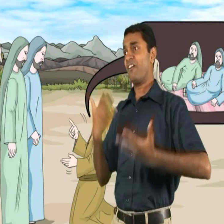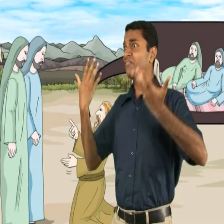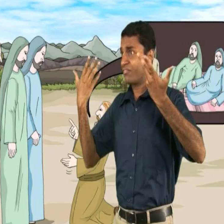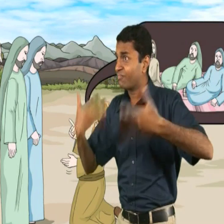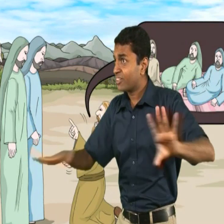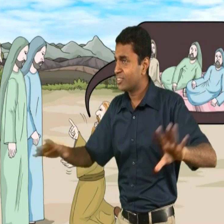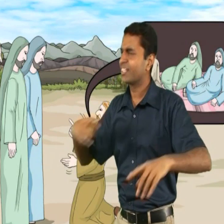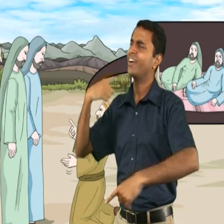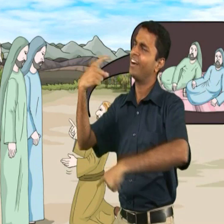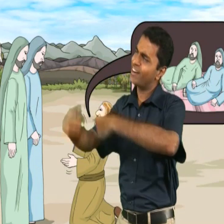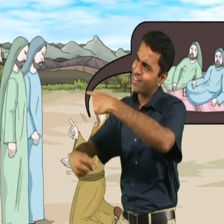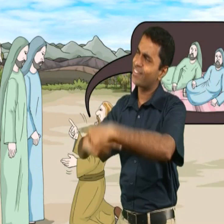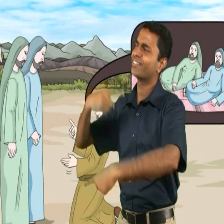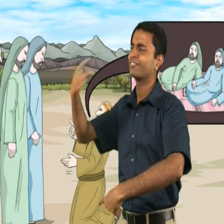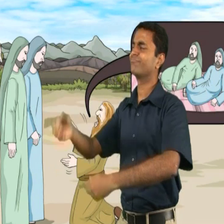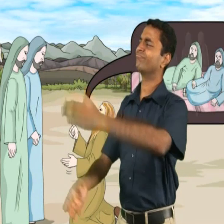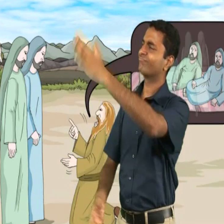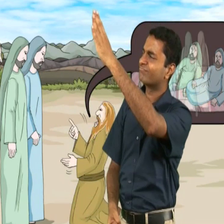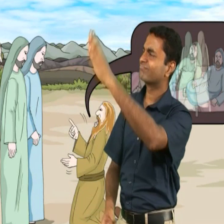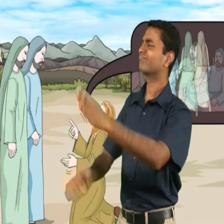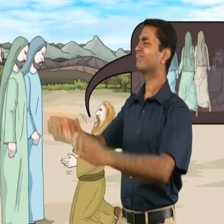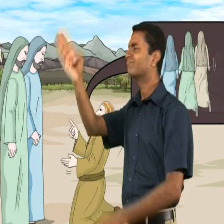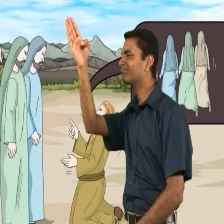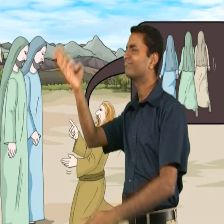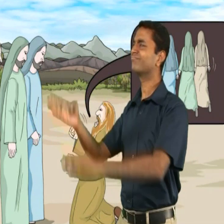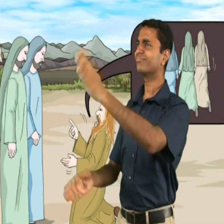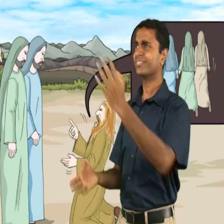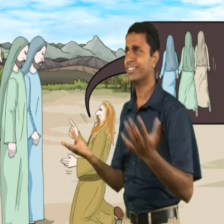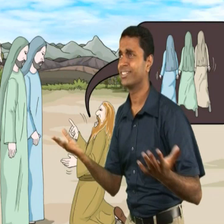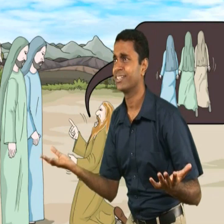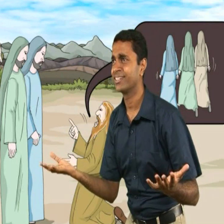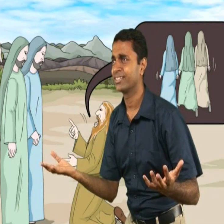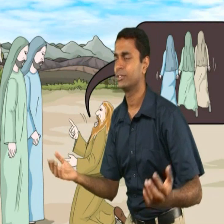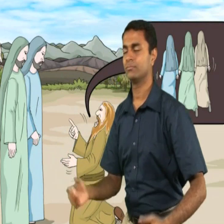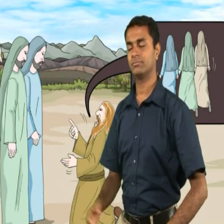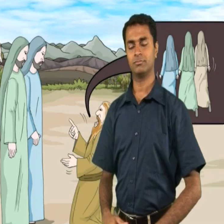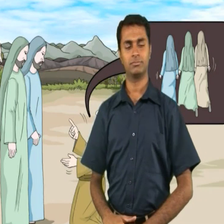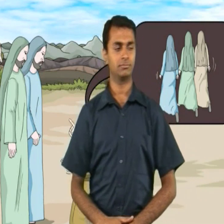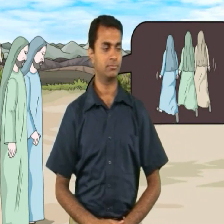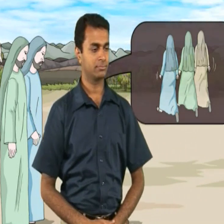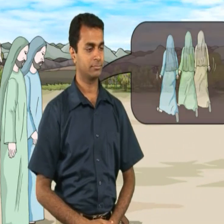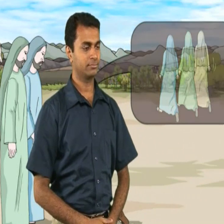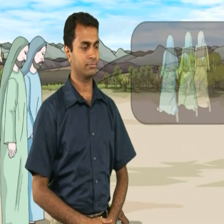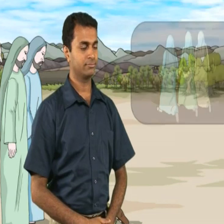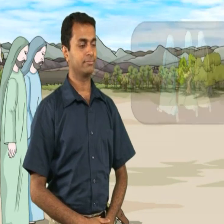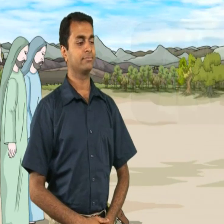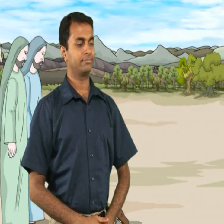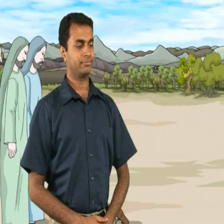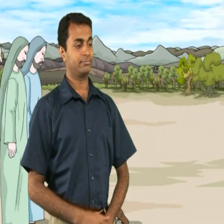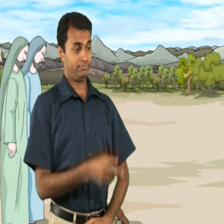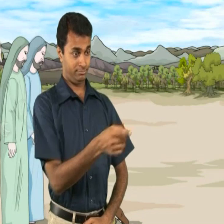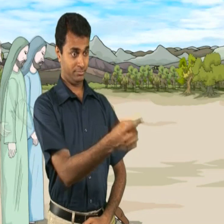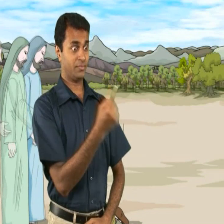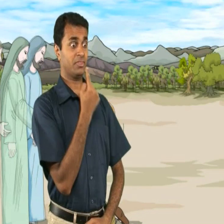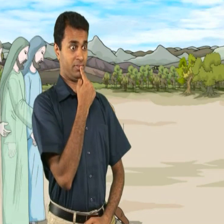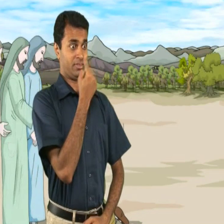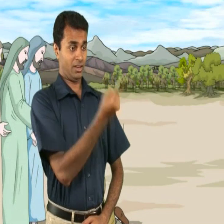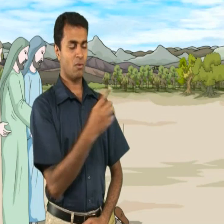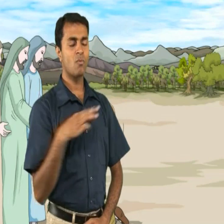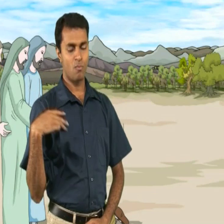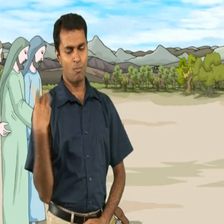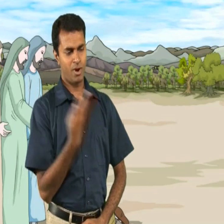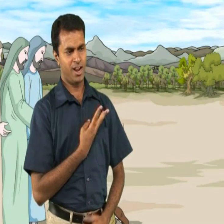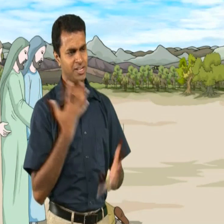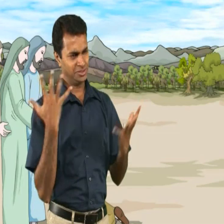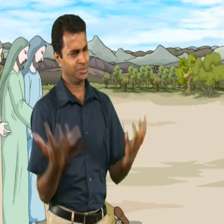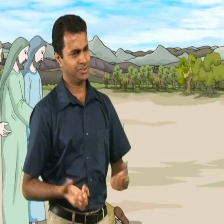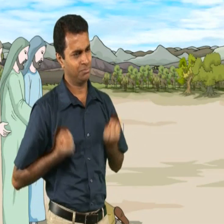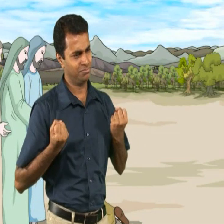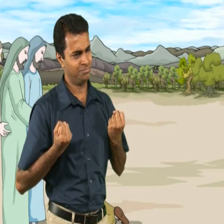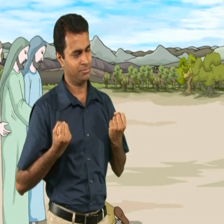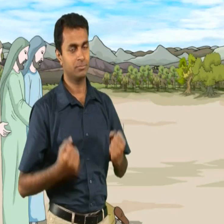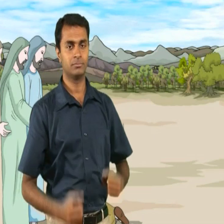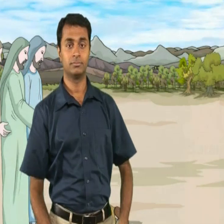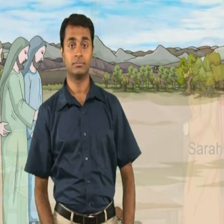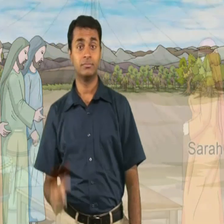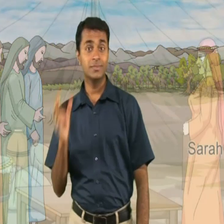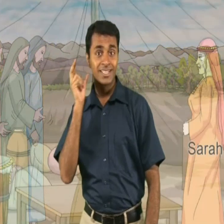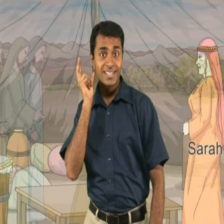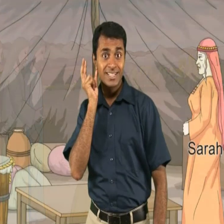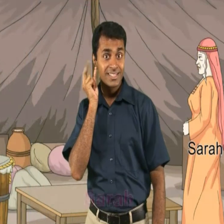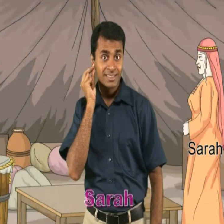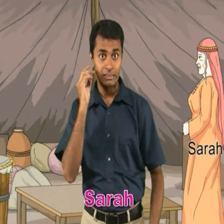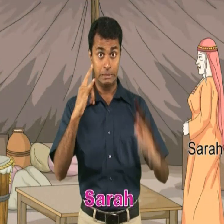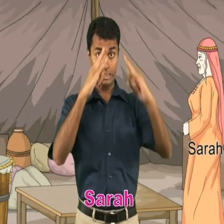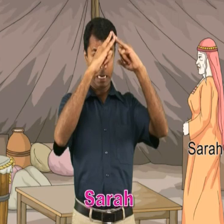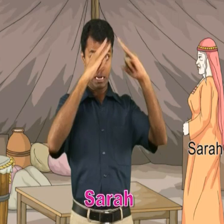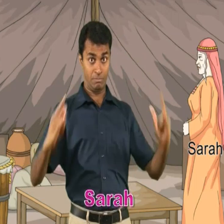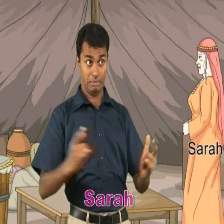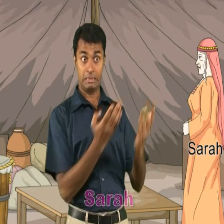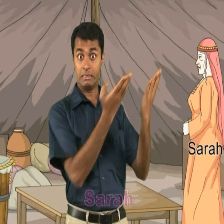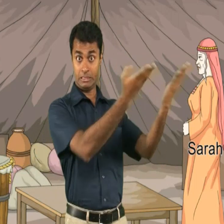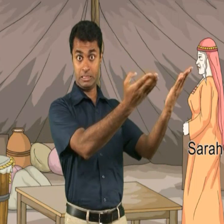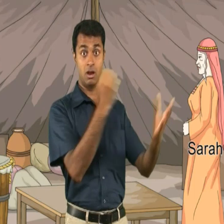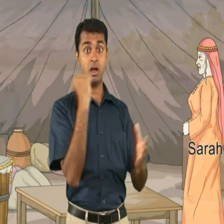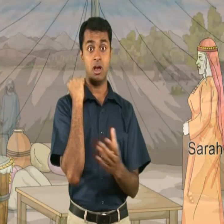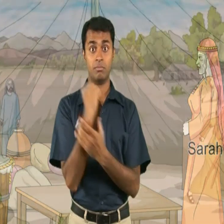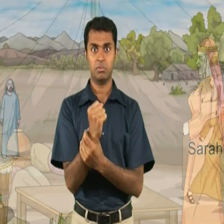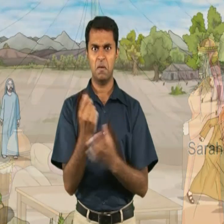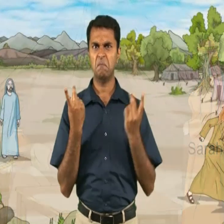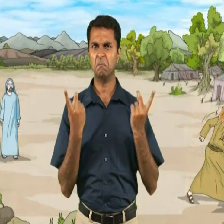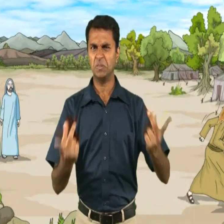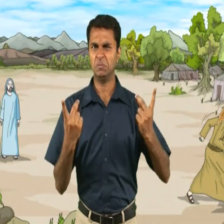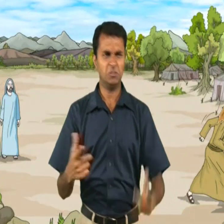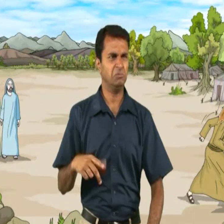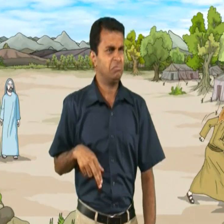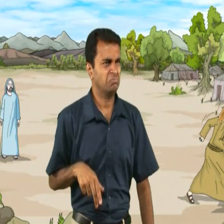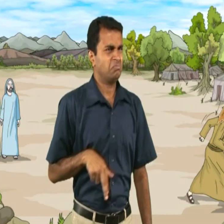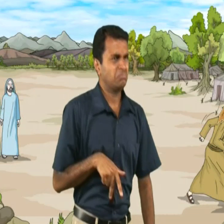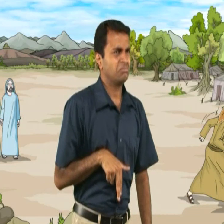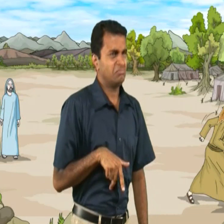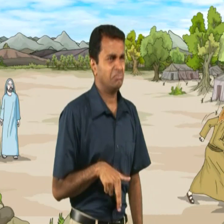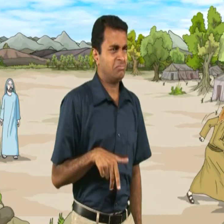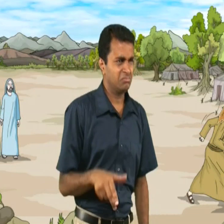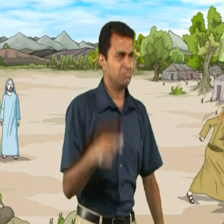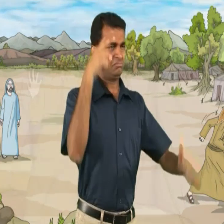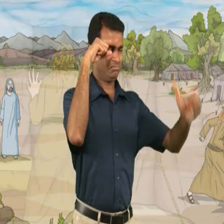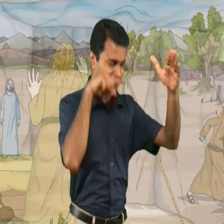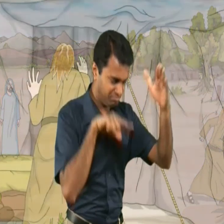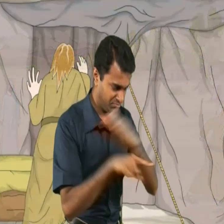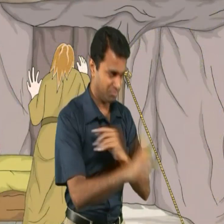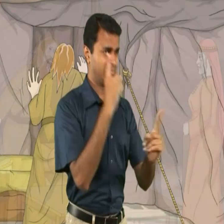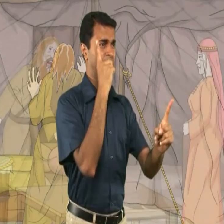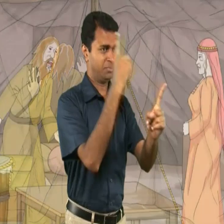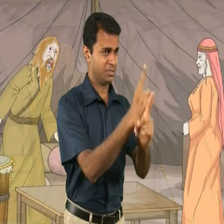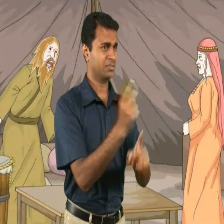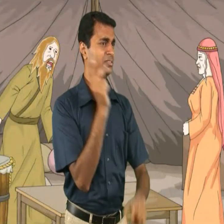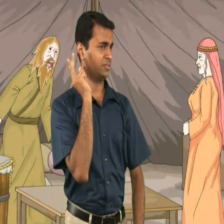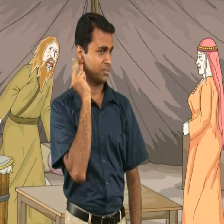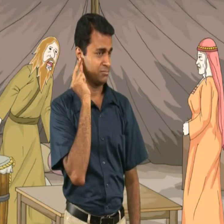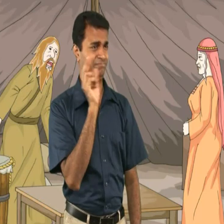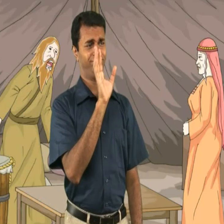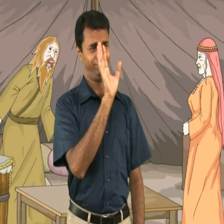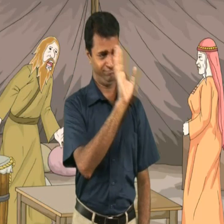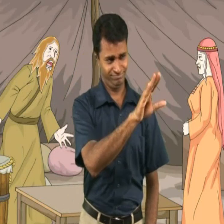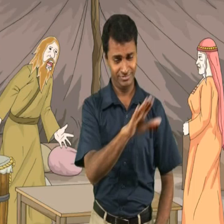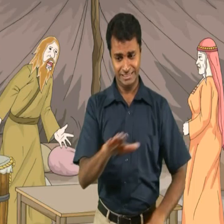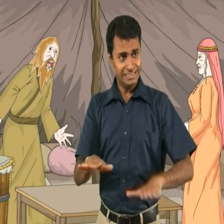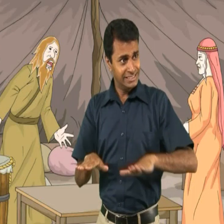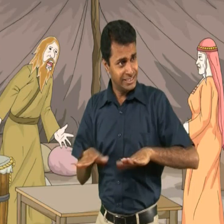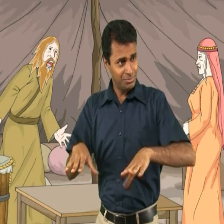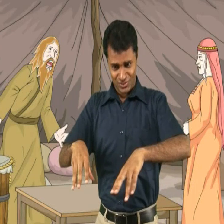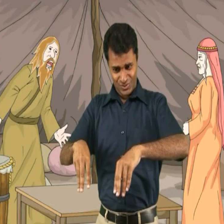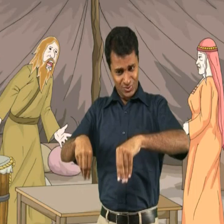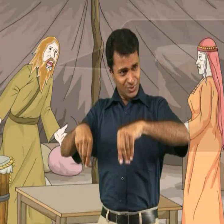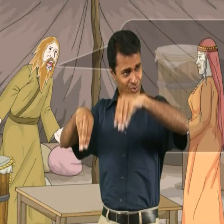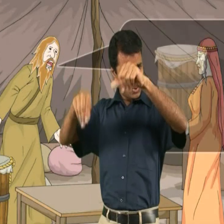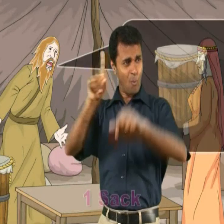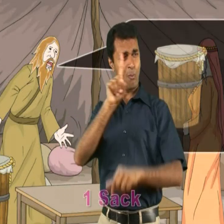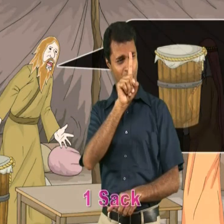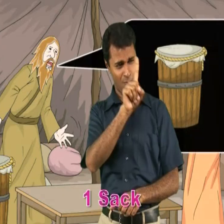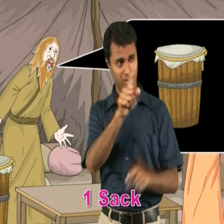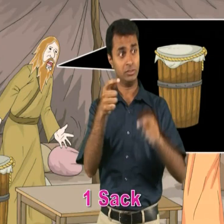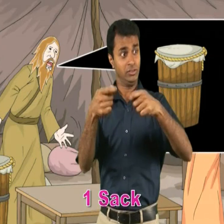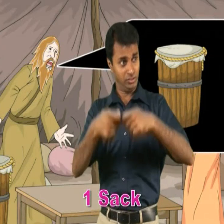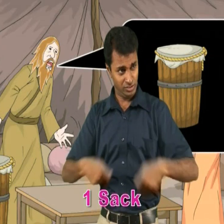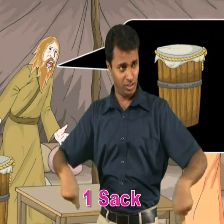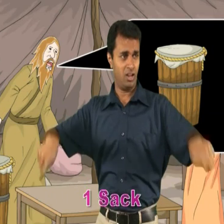After that, you may continue on your way.” “Yes,” they replied, “you may do as you have said.” So Abraham hurried into the tent and said to Sarah, “Quick!